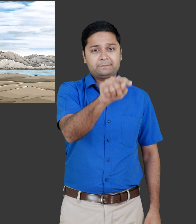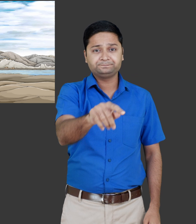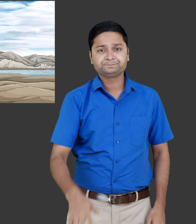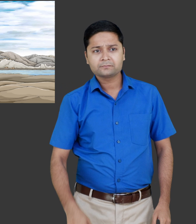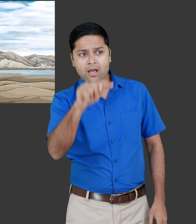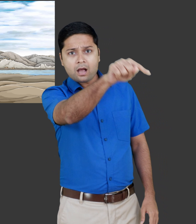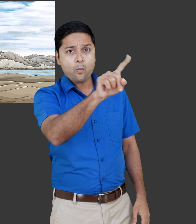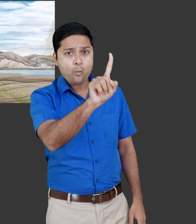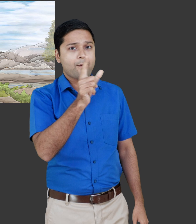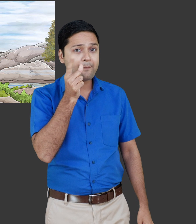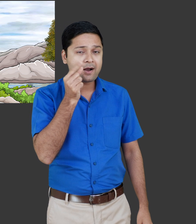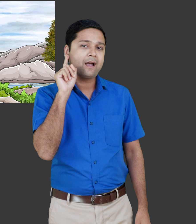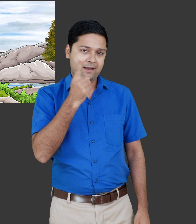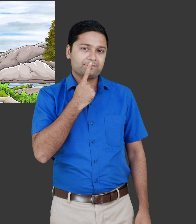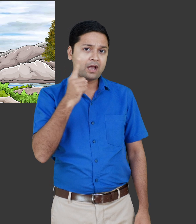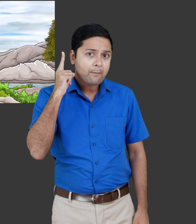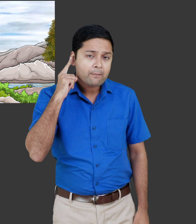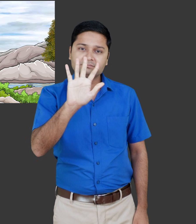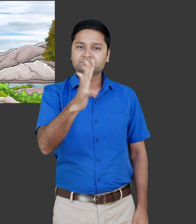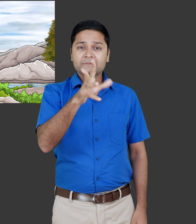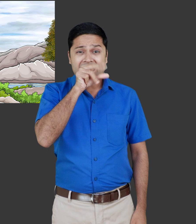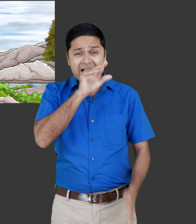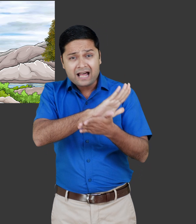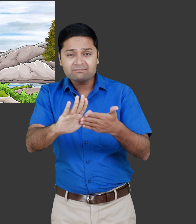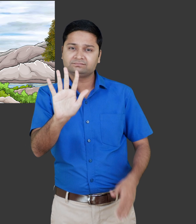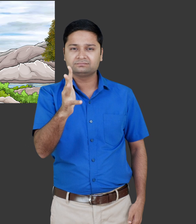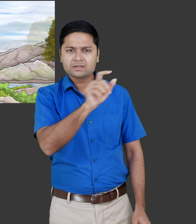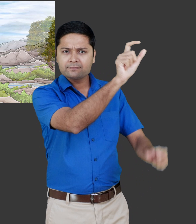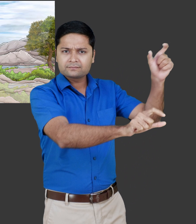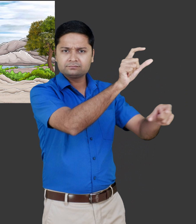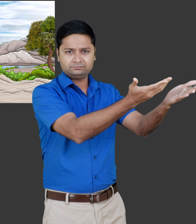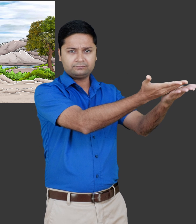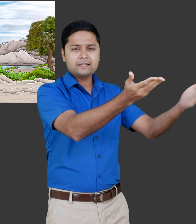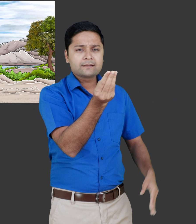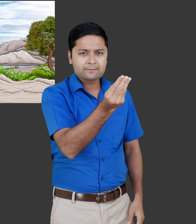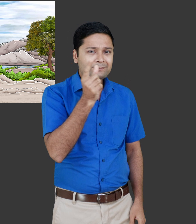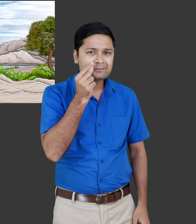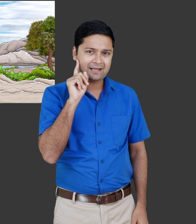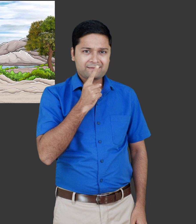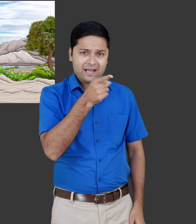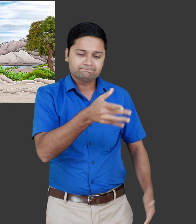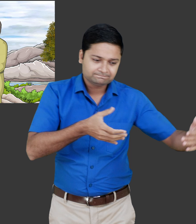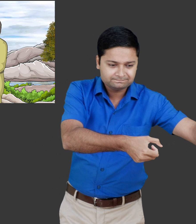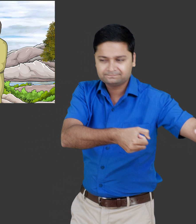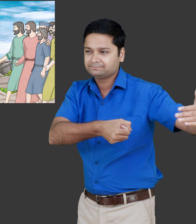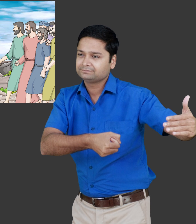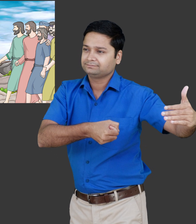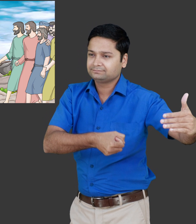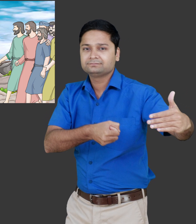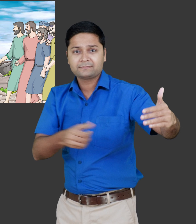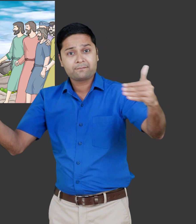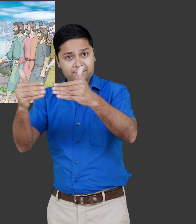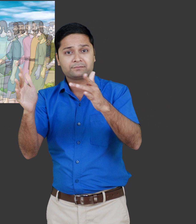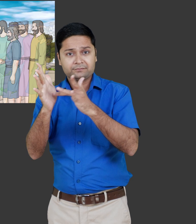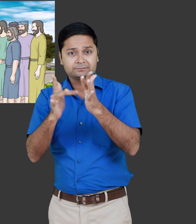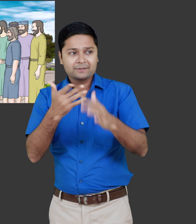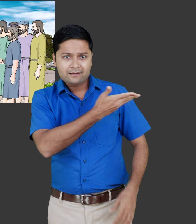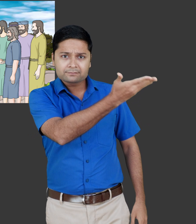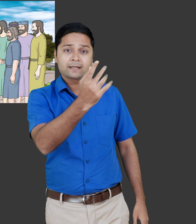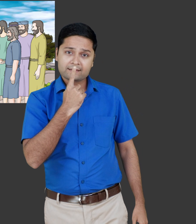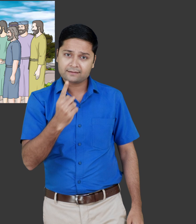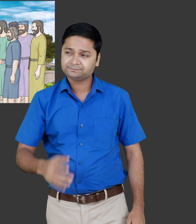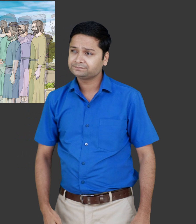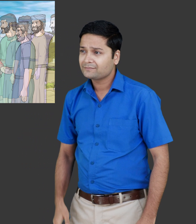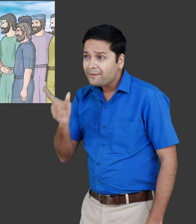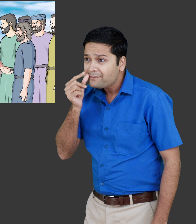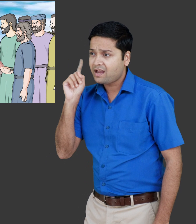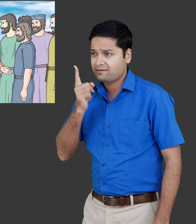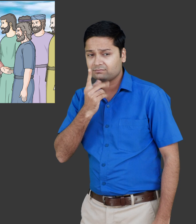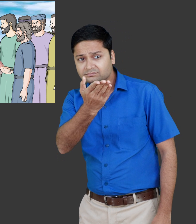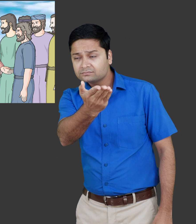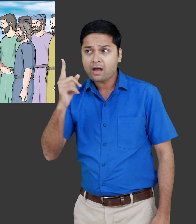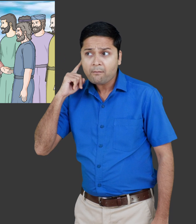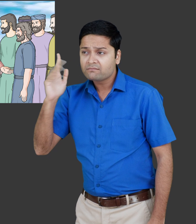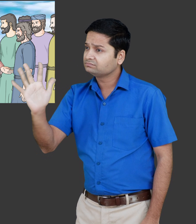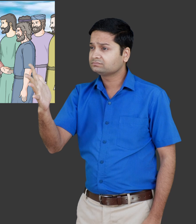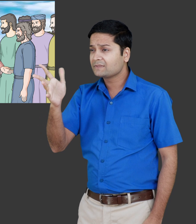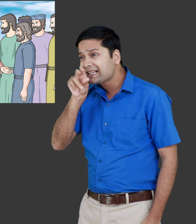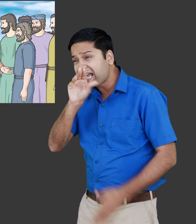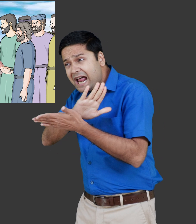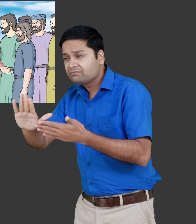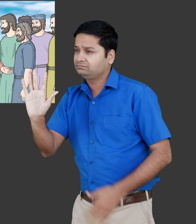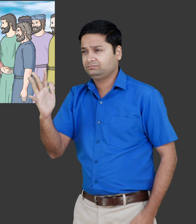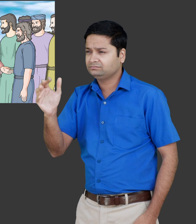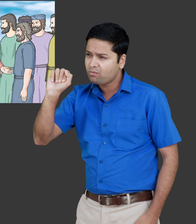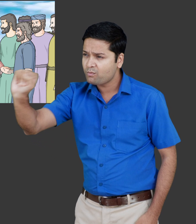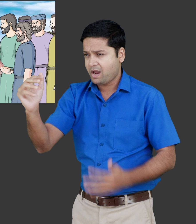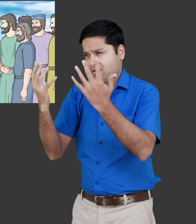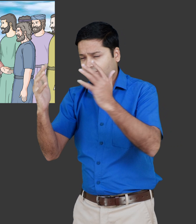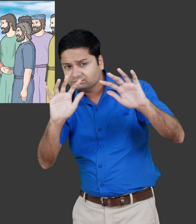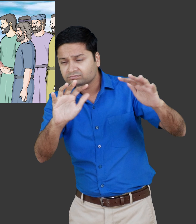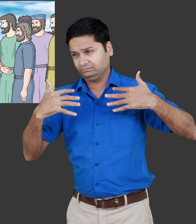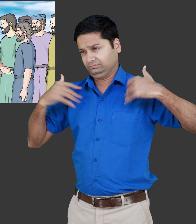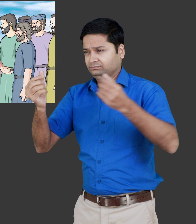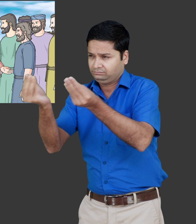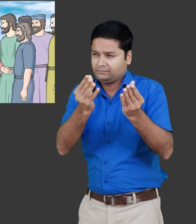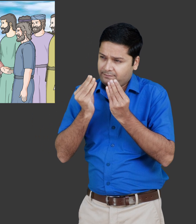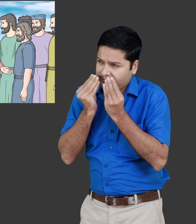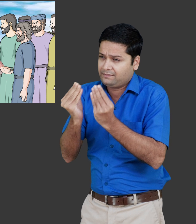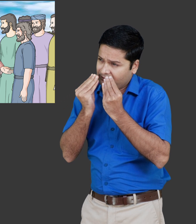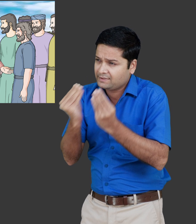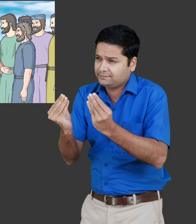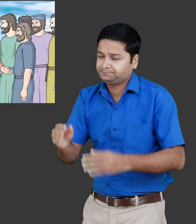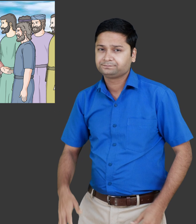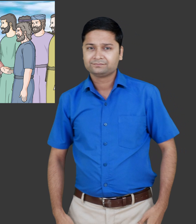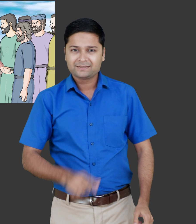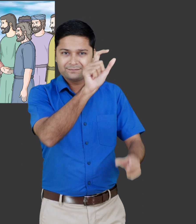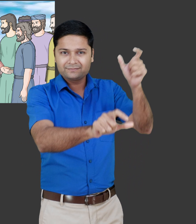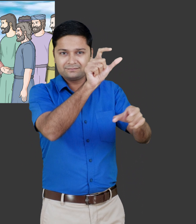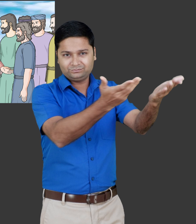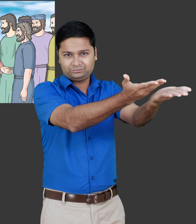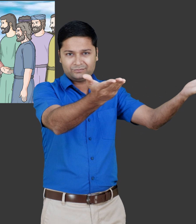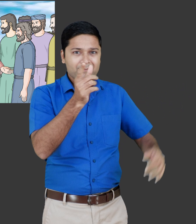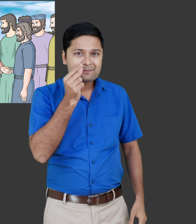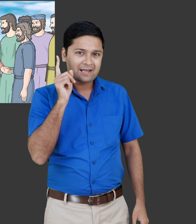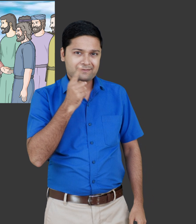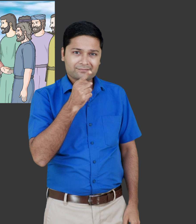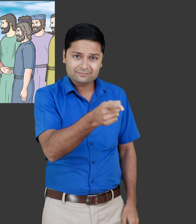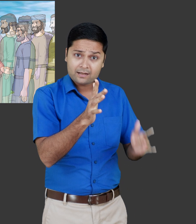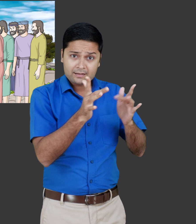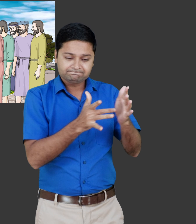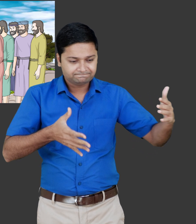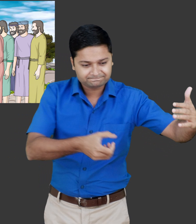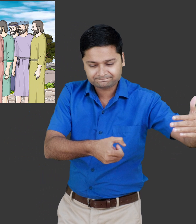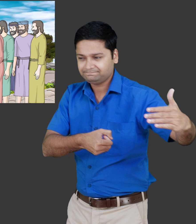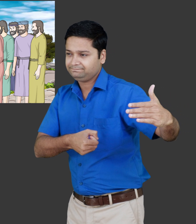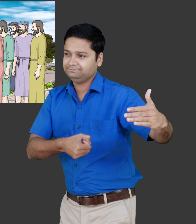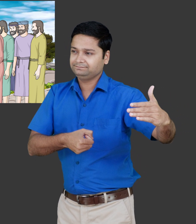Some people brought to Him a man who was deaf and hardly able to speak, and they begged Jesus to place His hand on him.